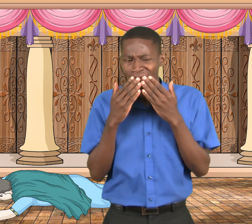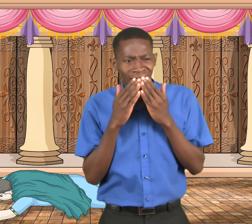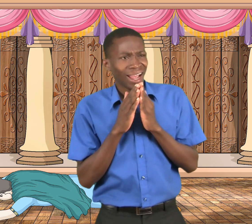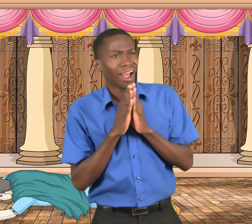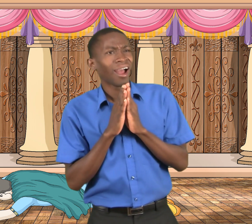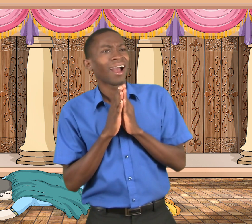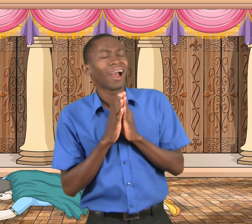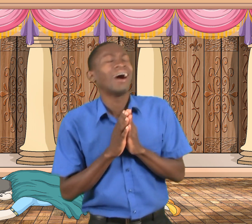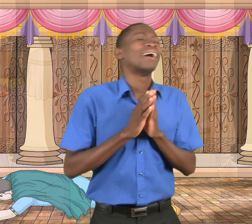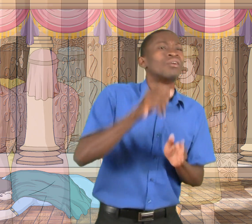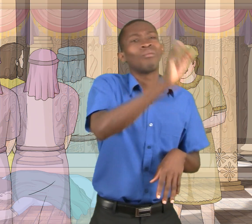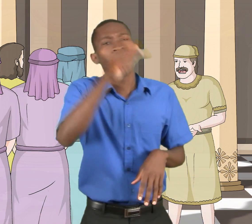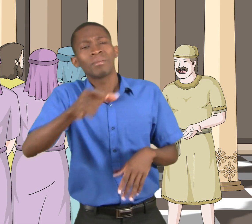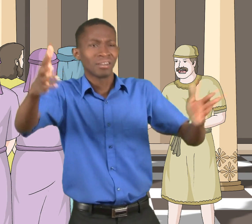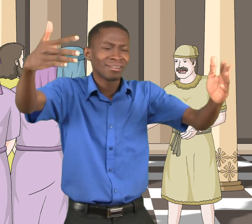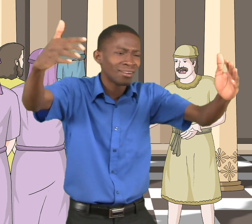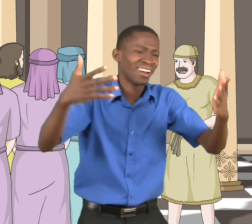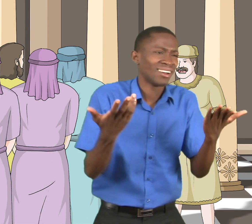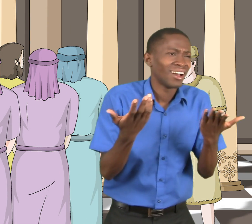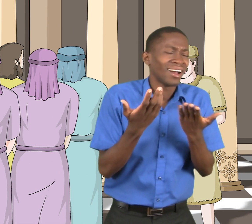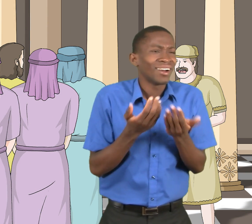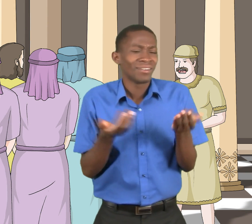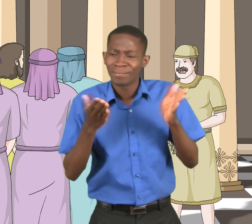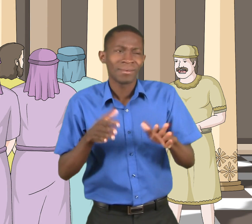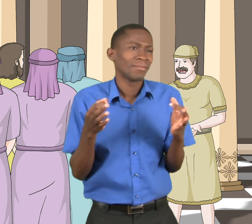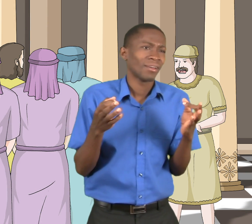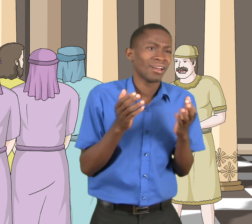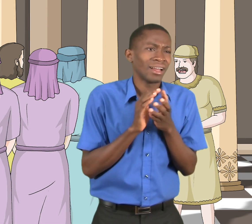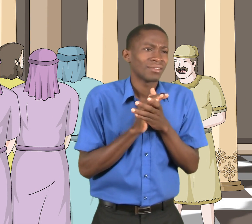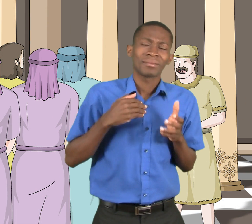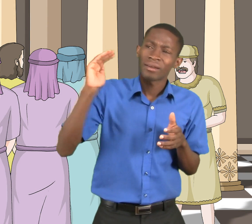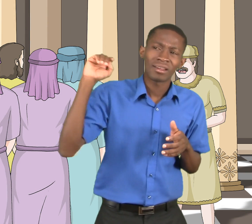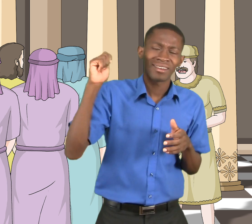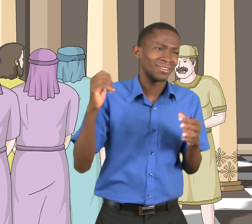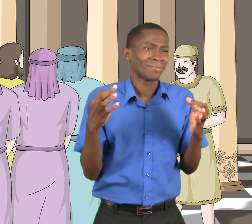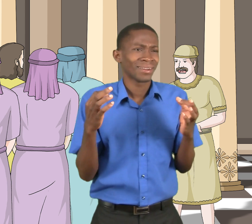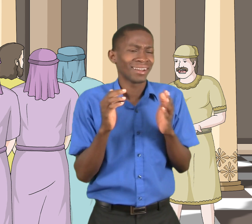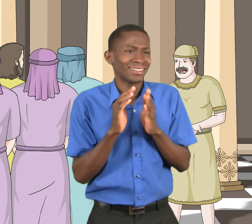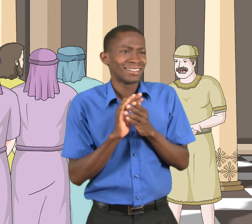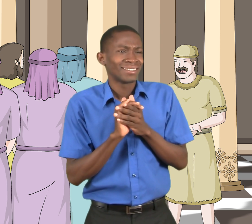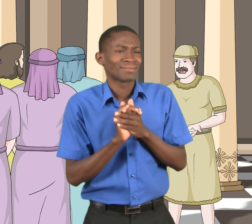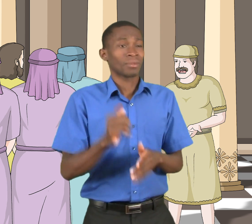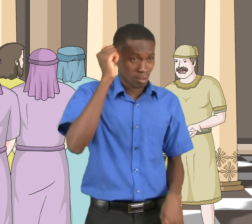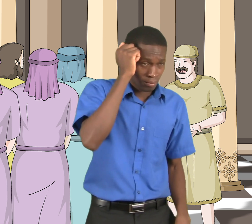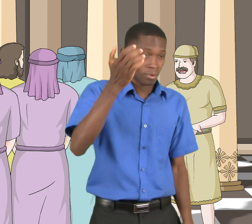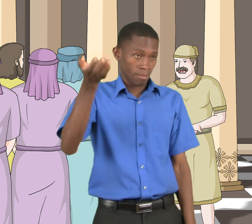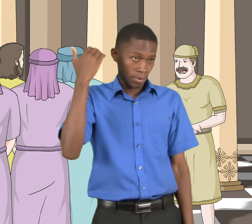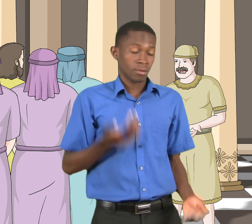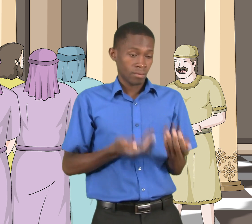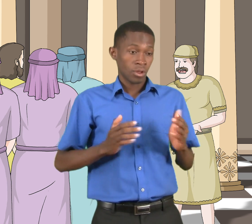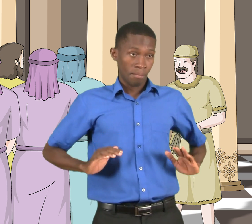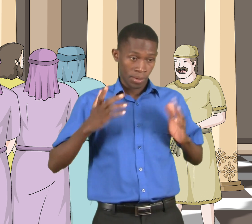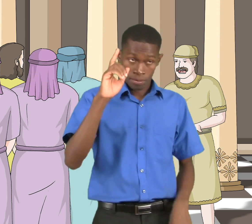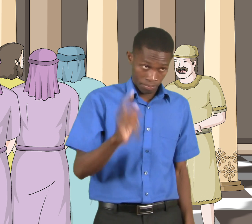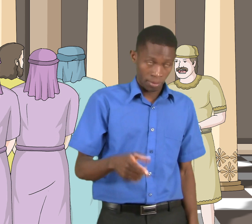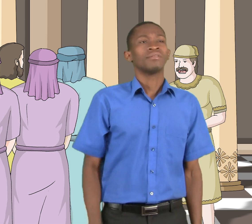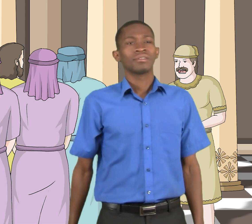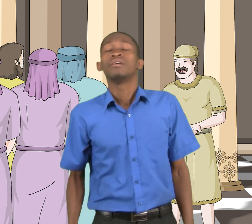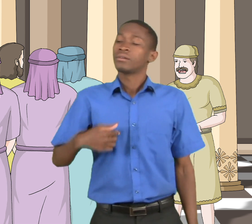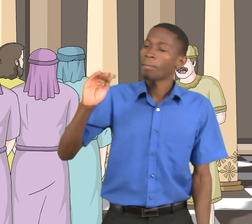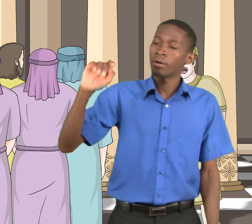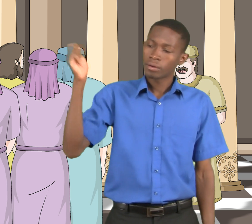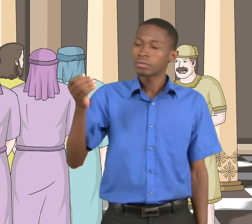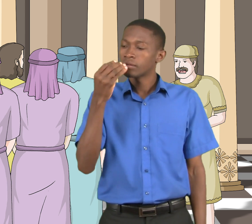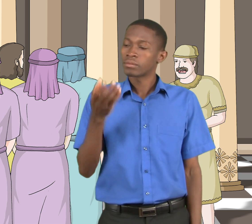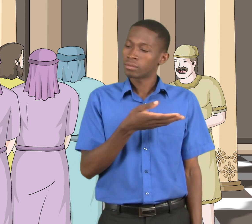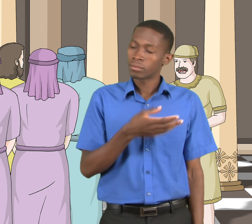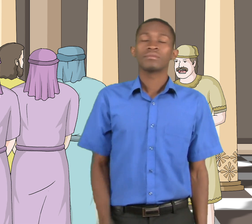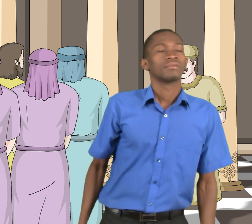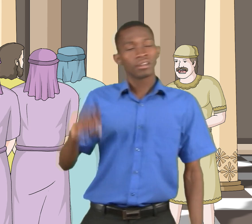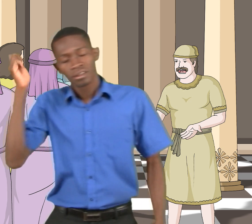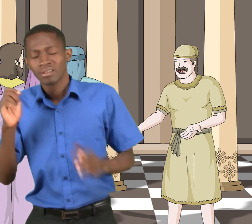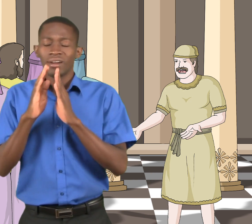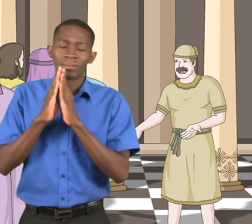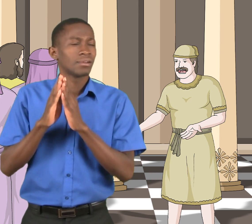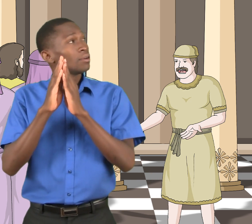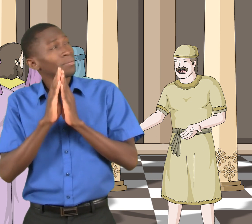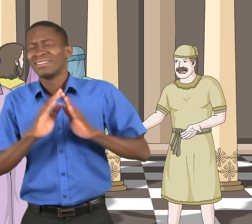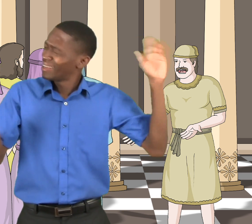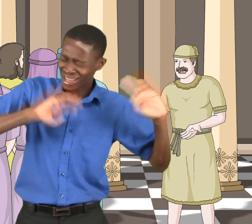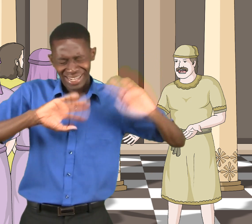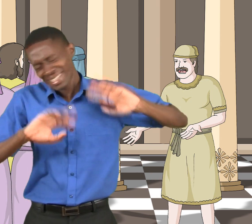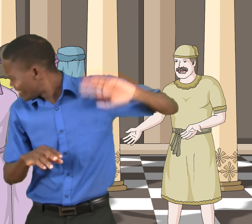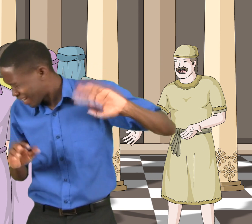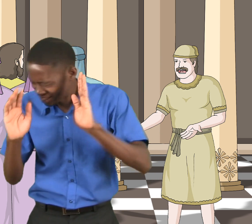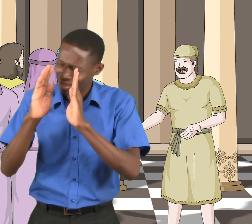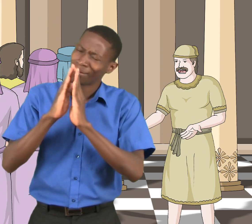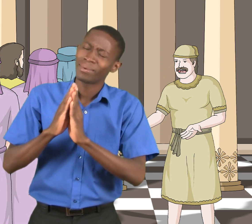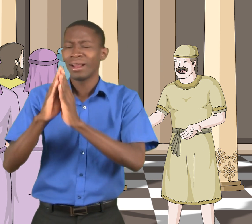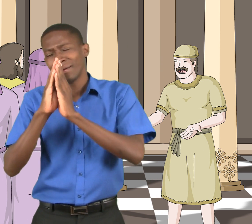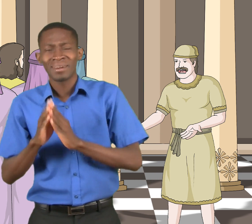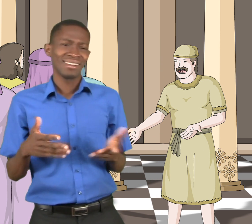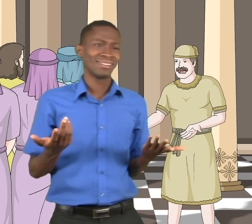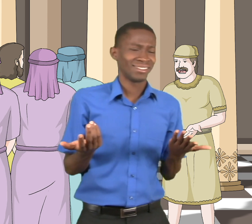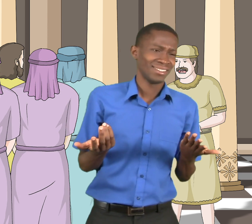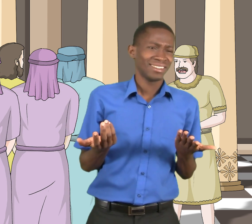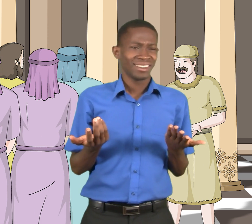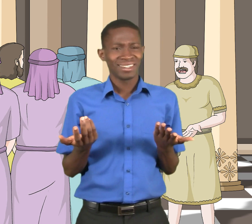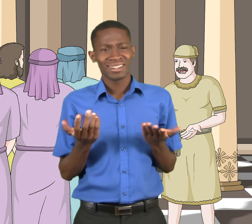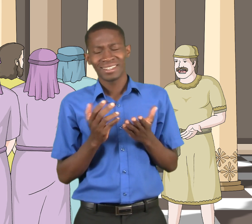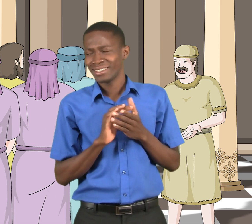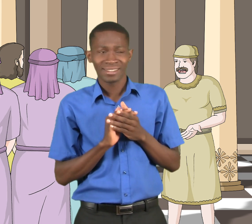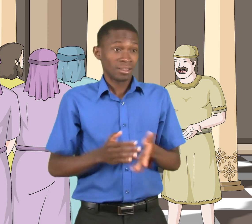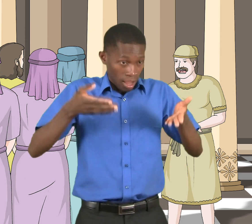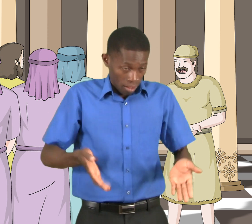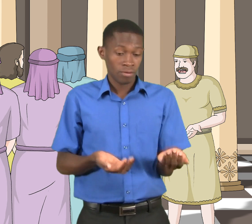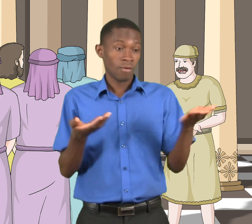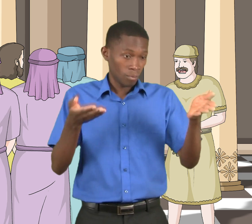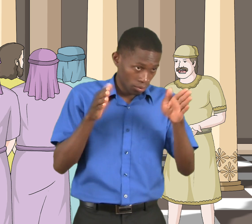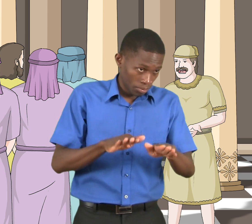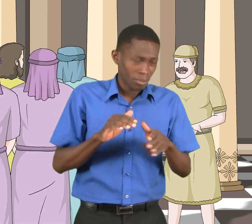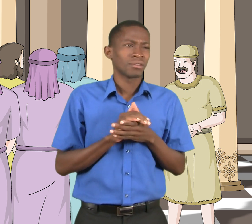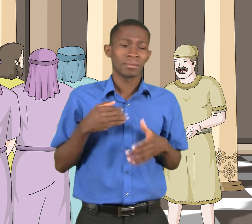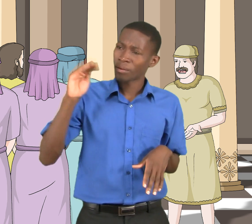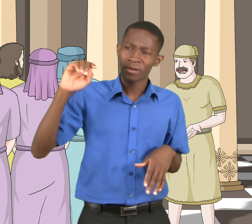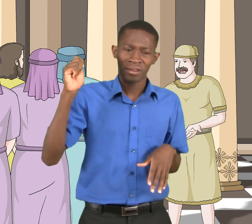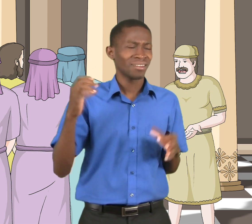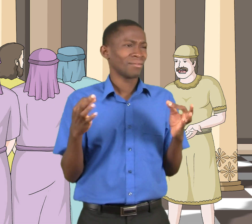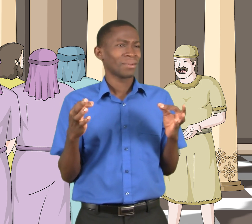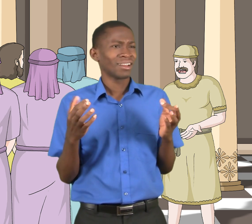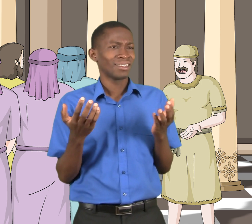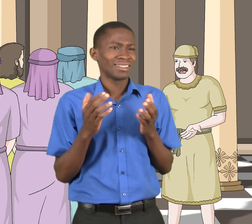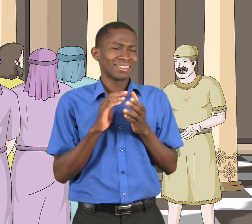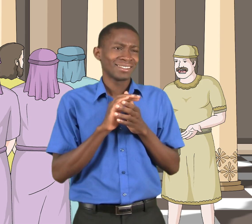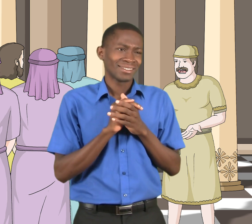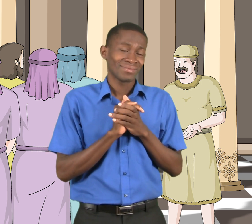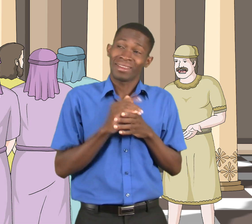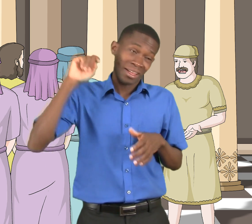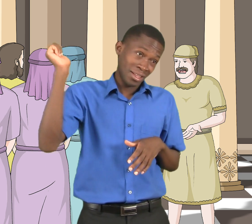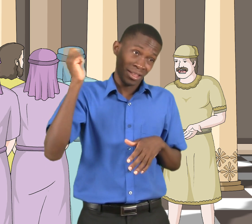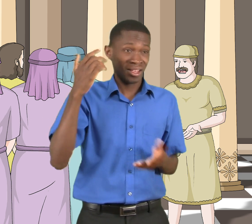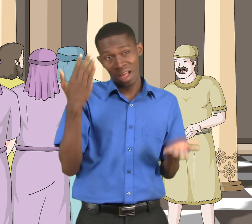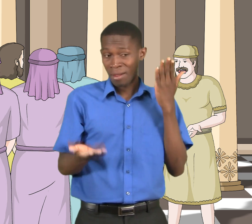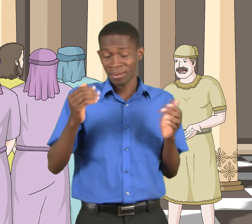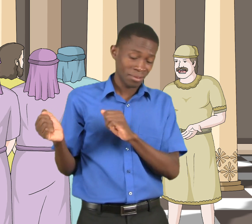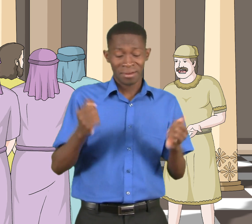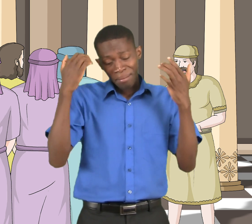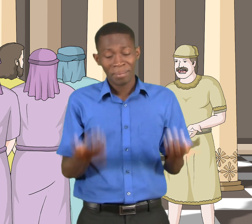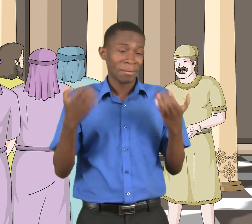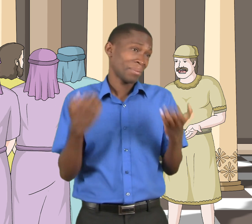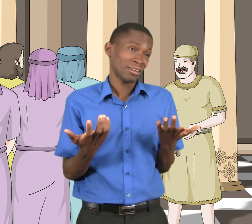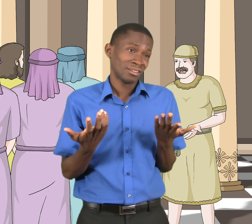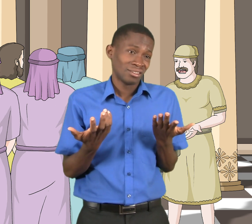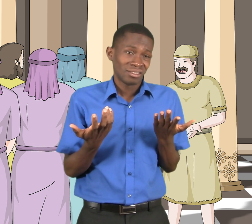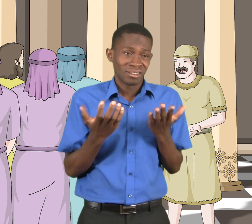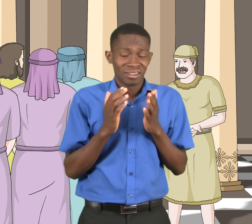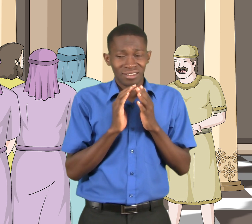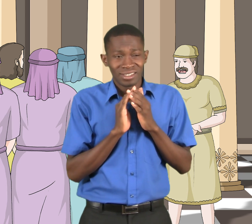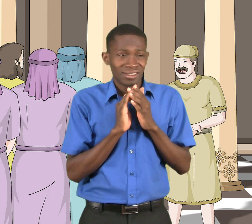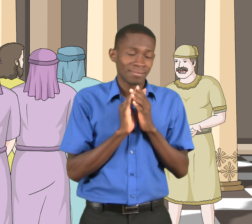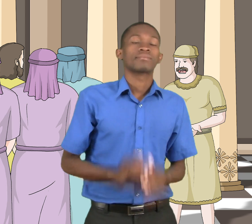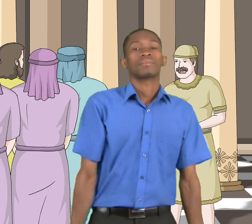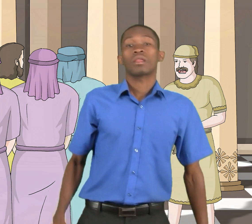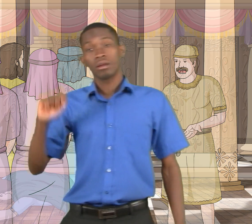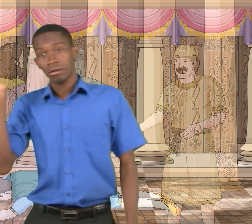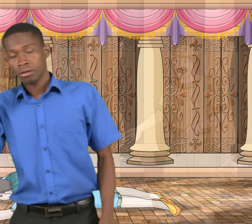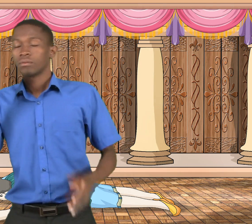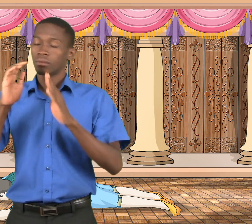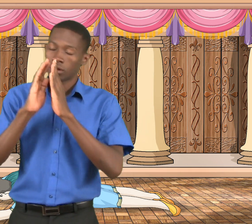But David’s servants were afraid to tell him that the child was dead, for they said, “Look, while the child was alive, we spoke to him, and he would not listen to us.